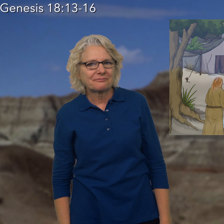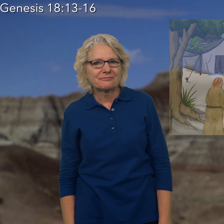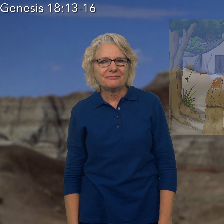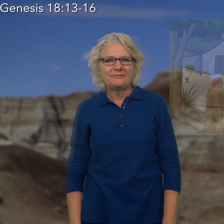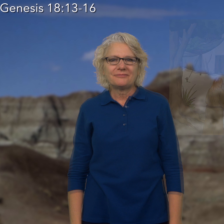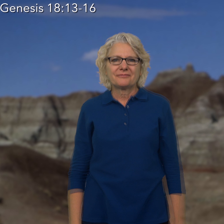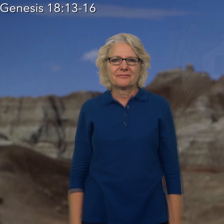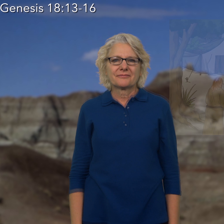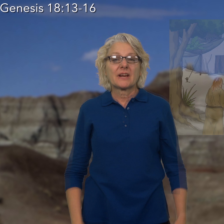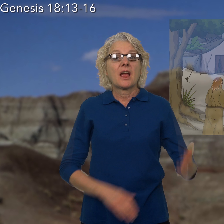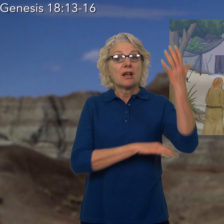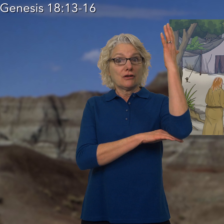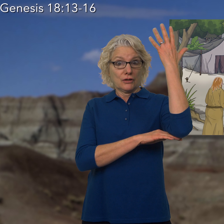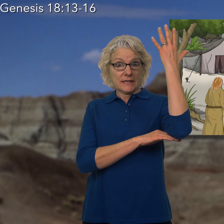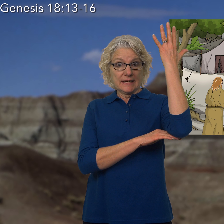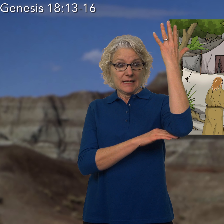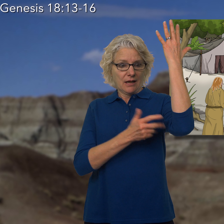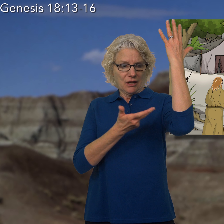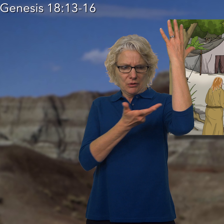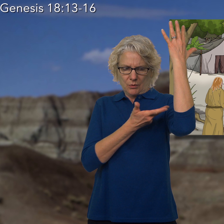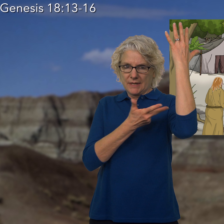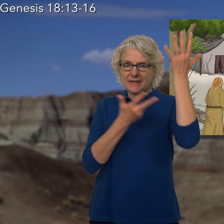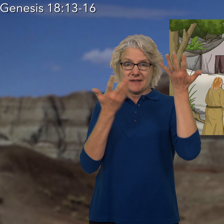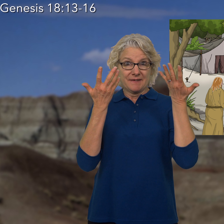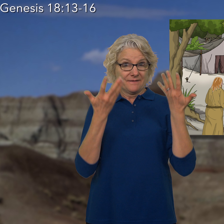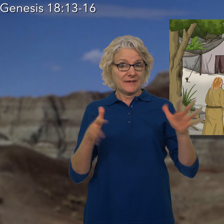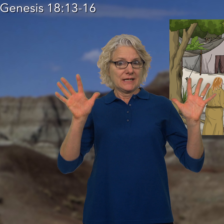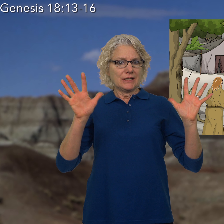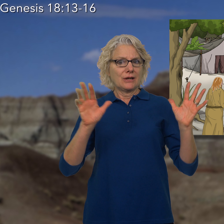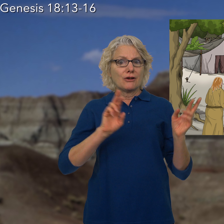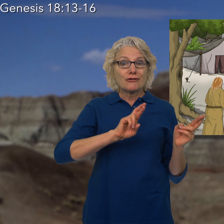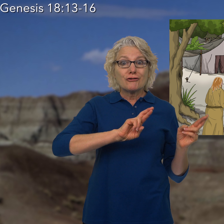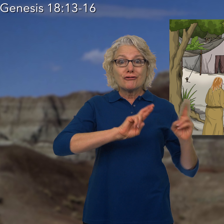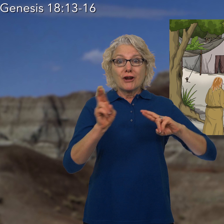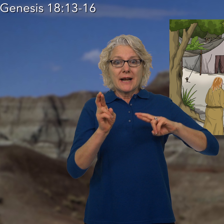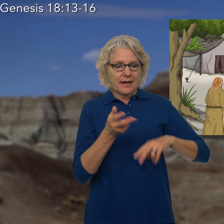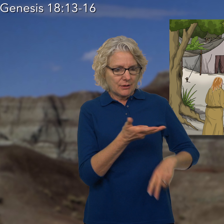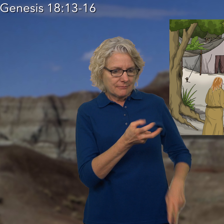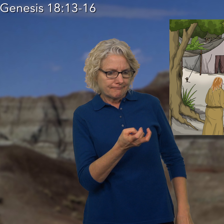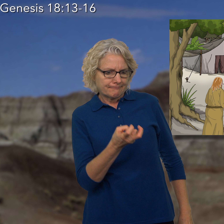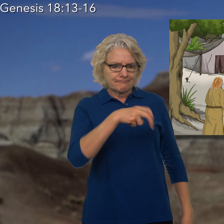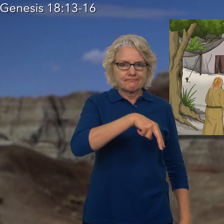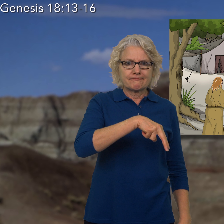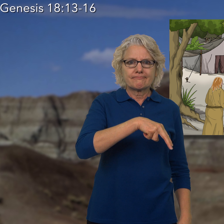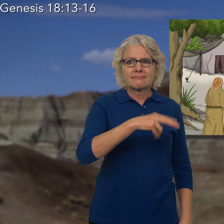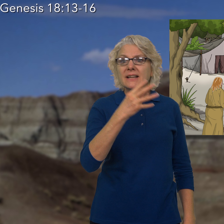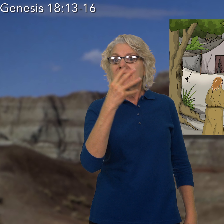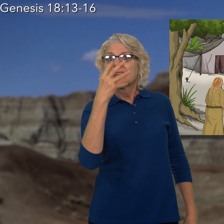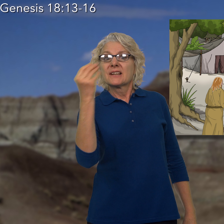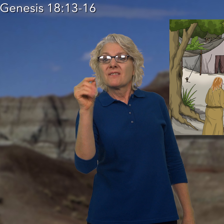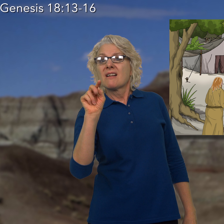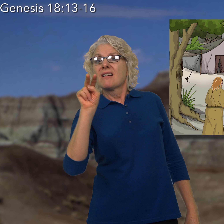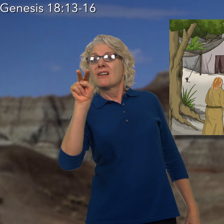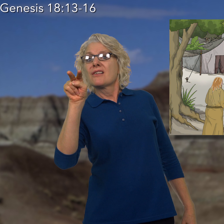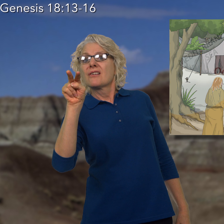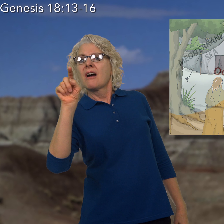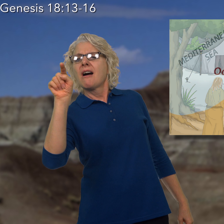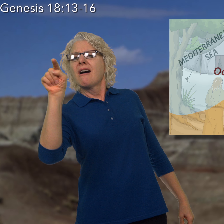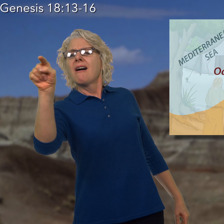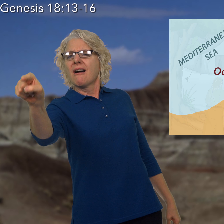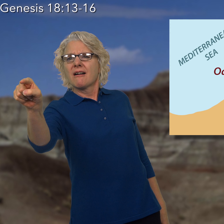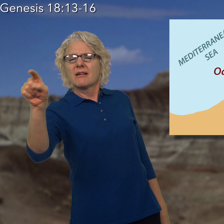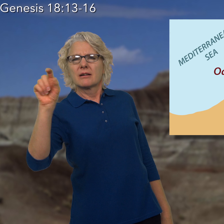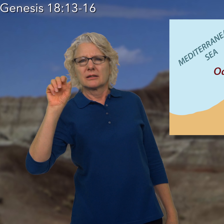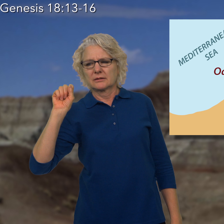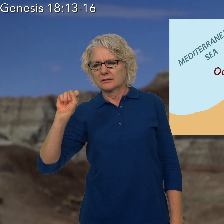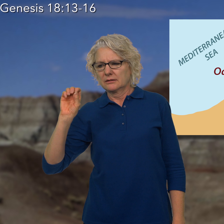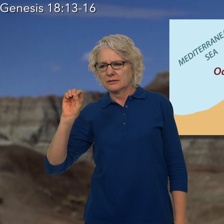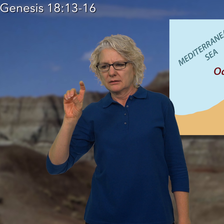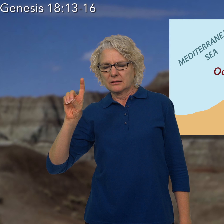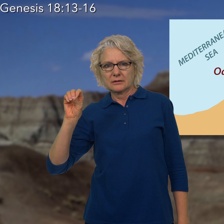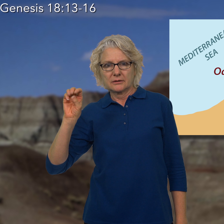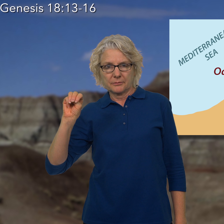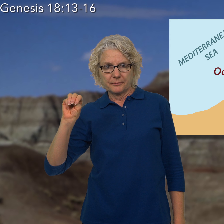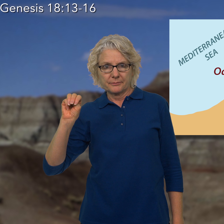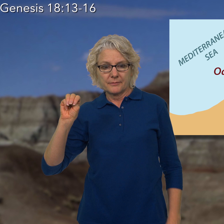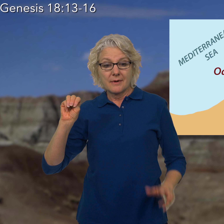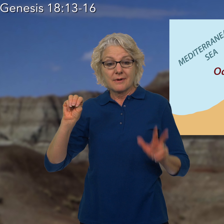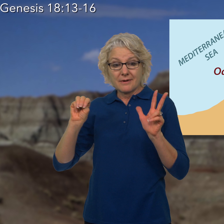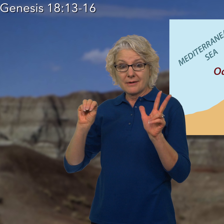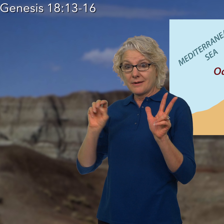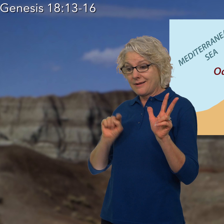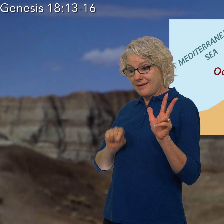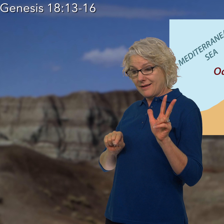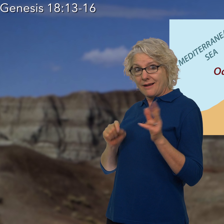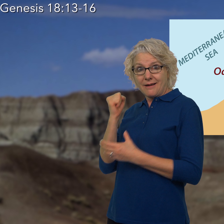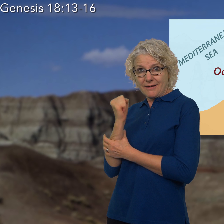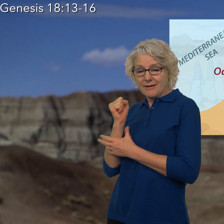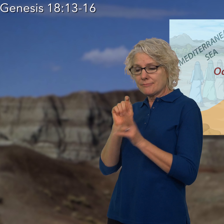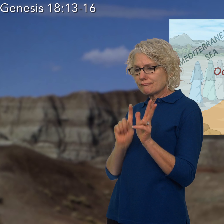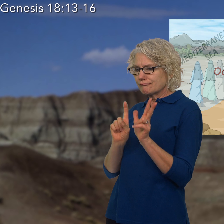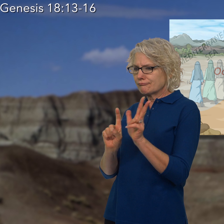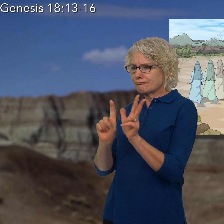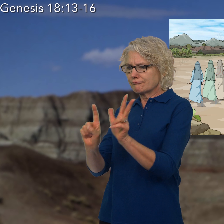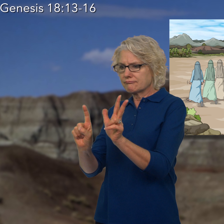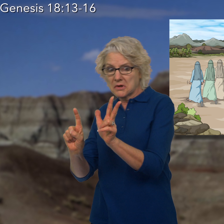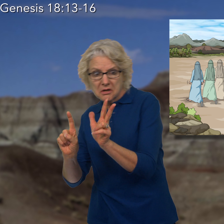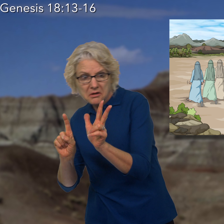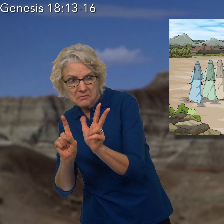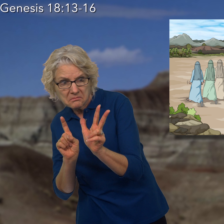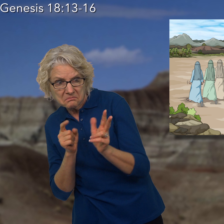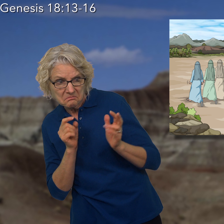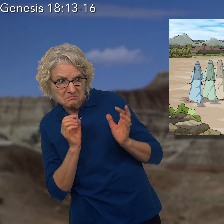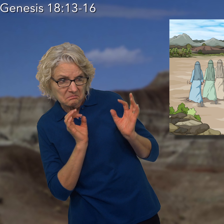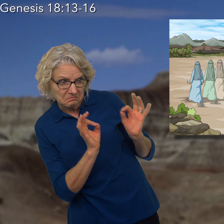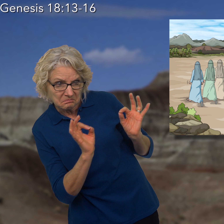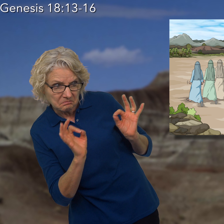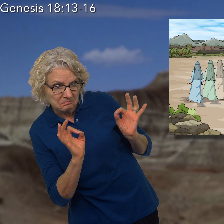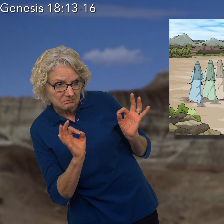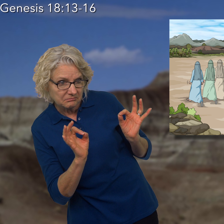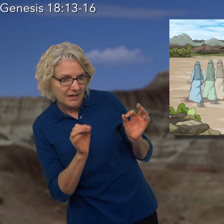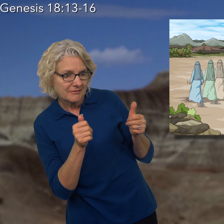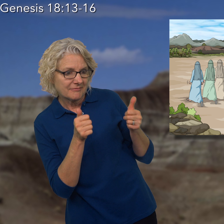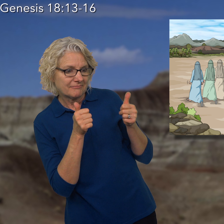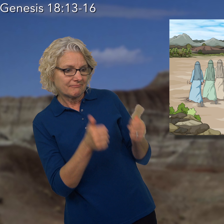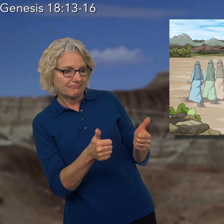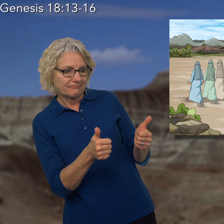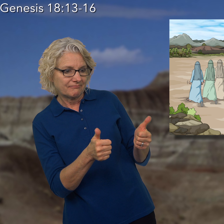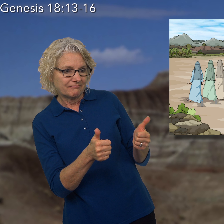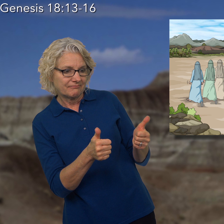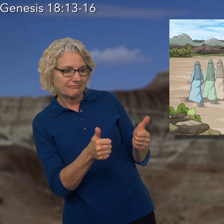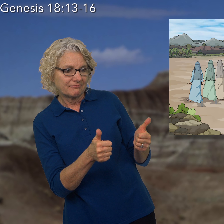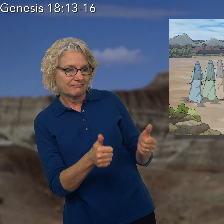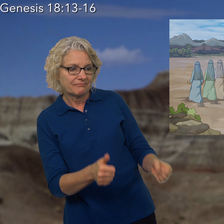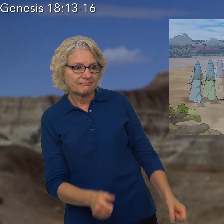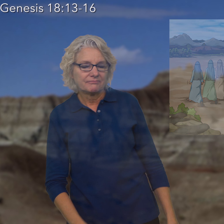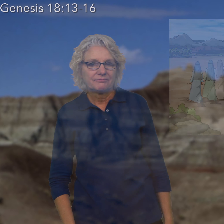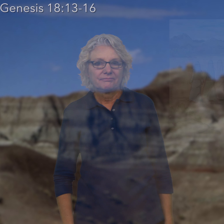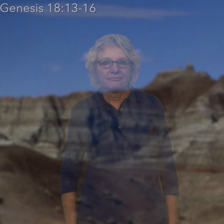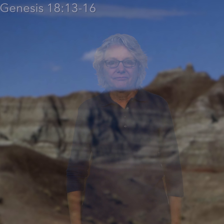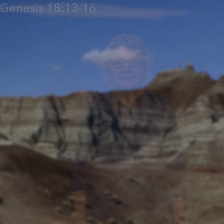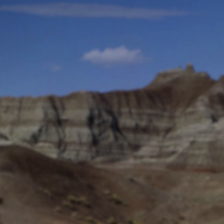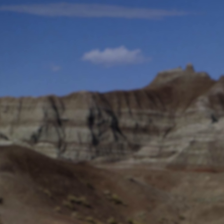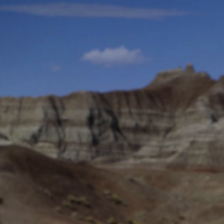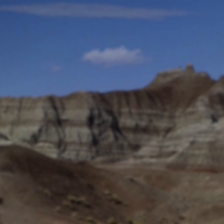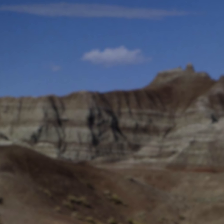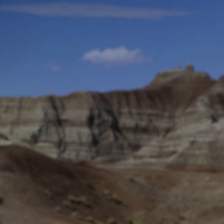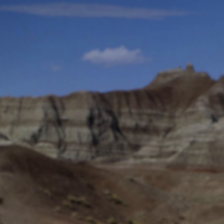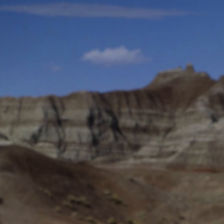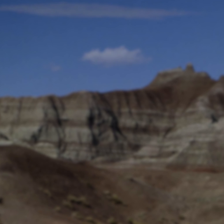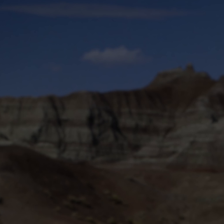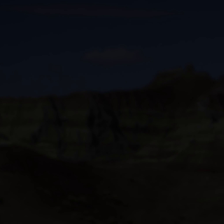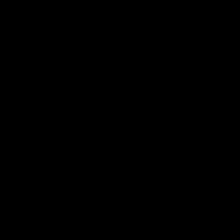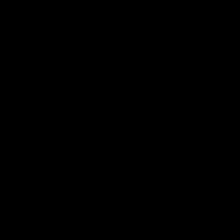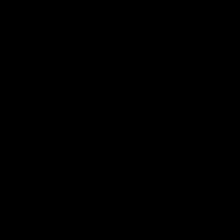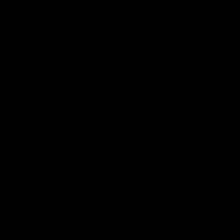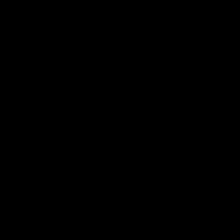When the men got up to leave, they looked out over Sodom, and Abraham walked along with them to see them off.